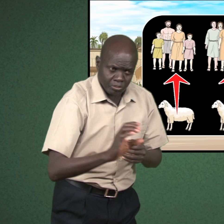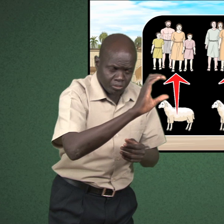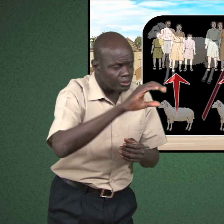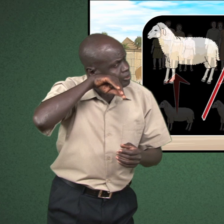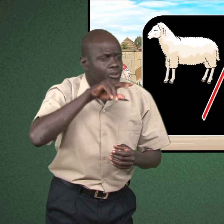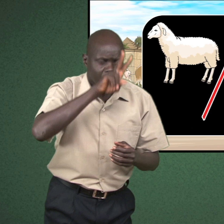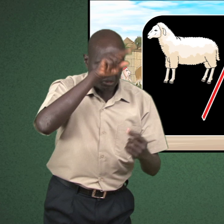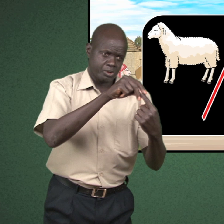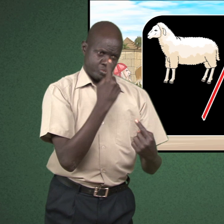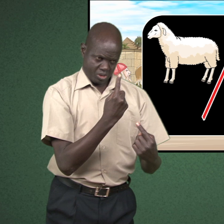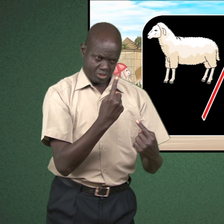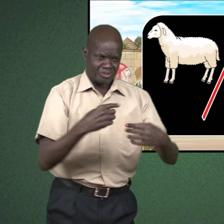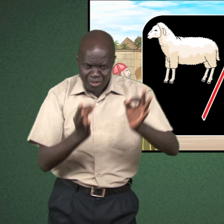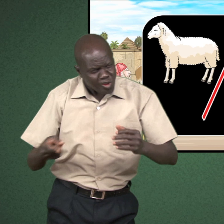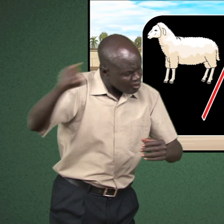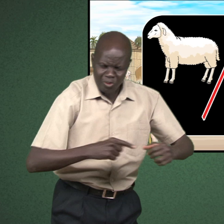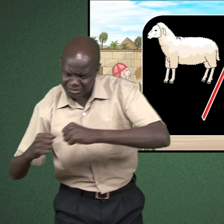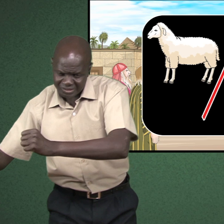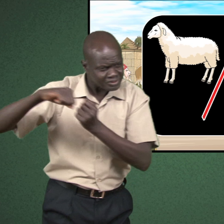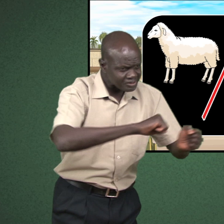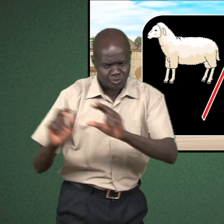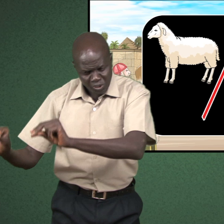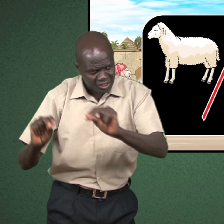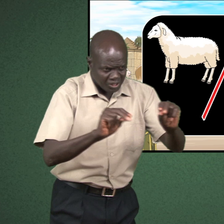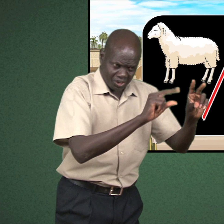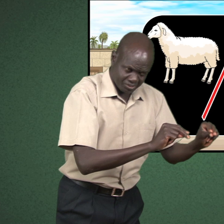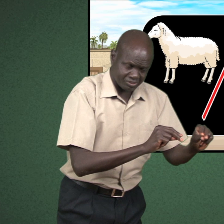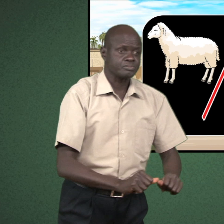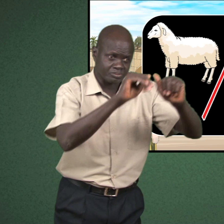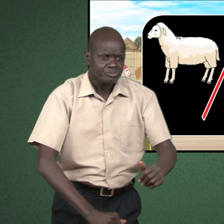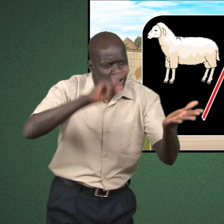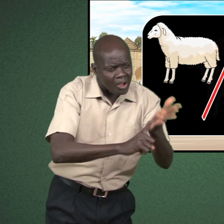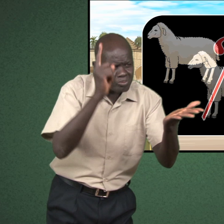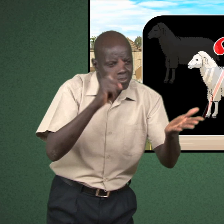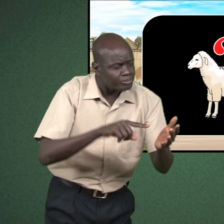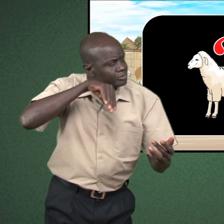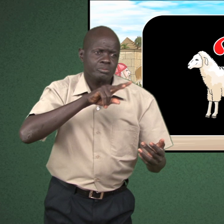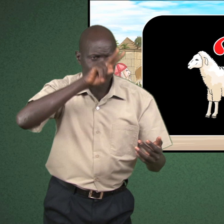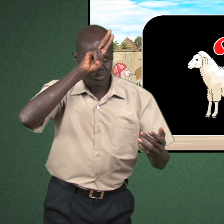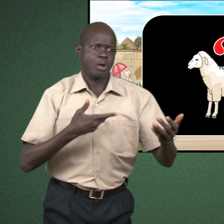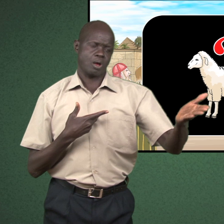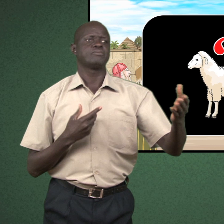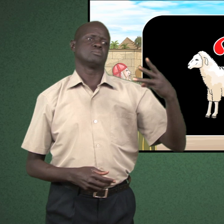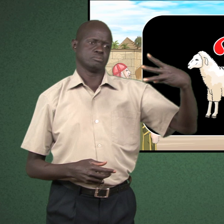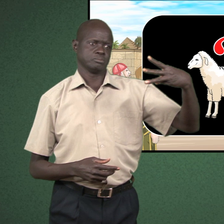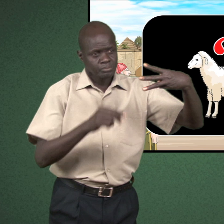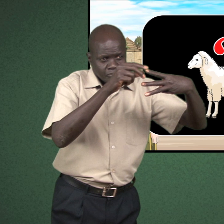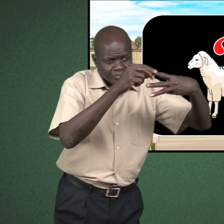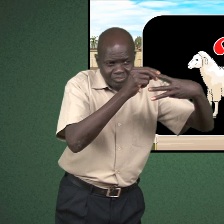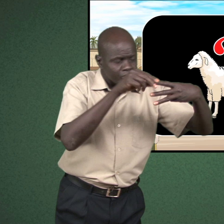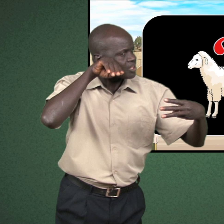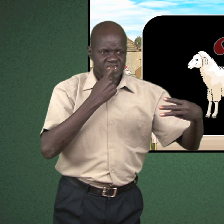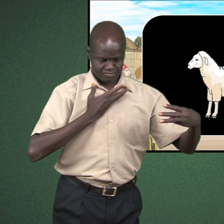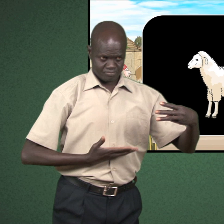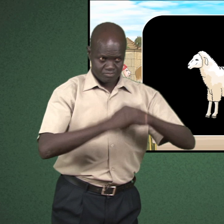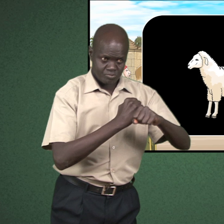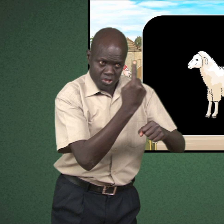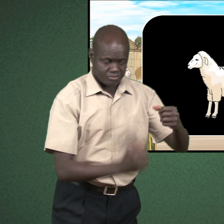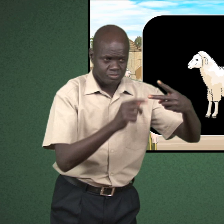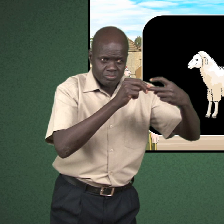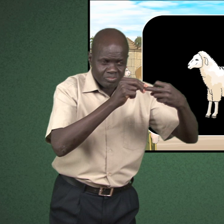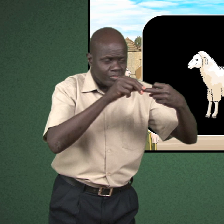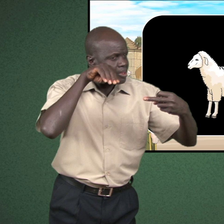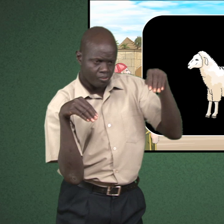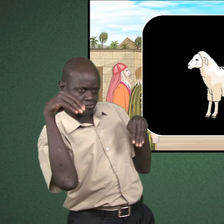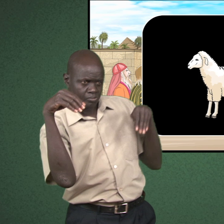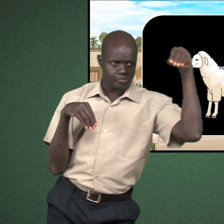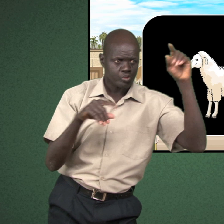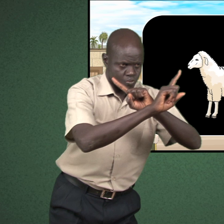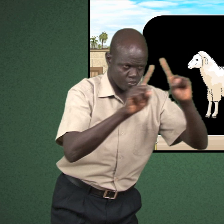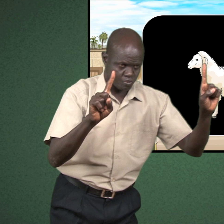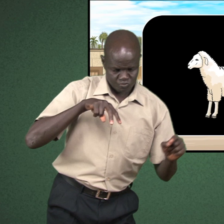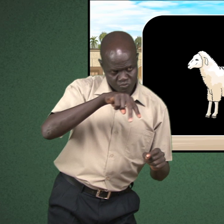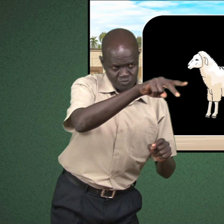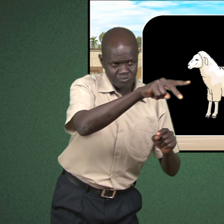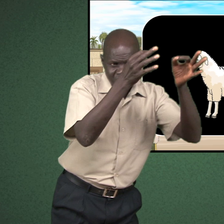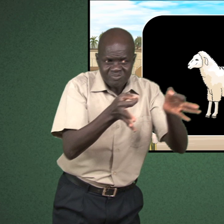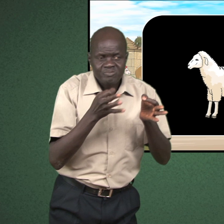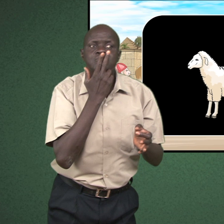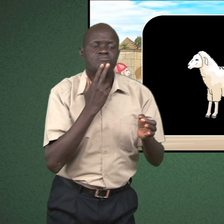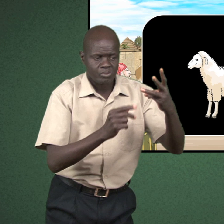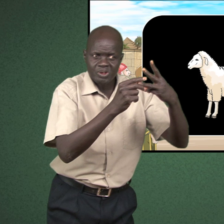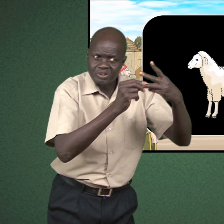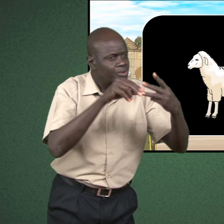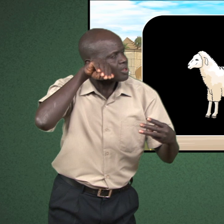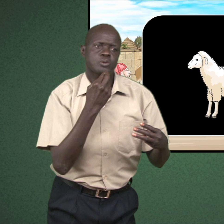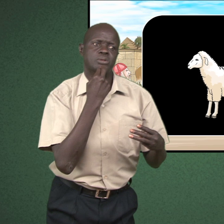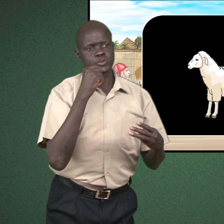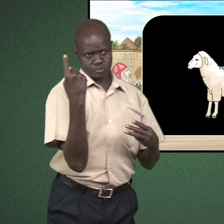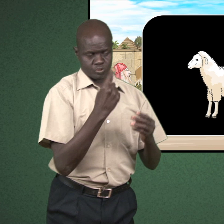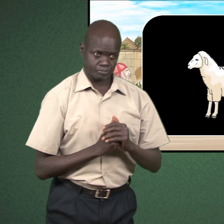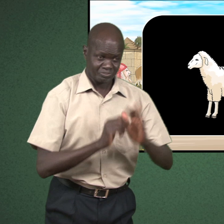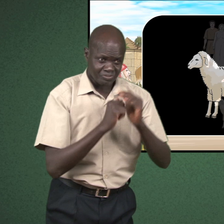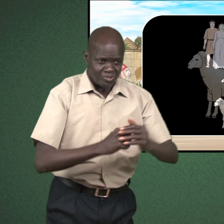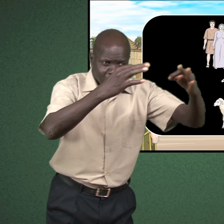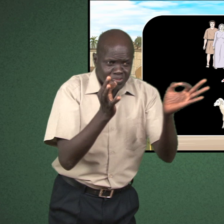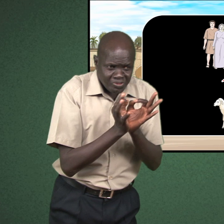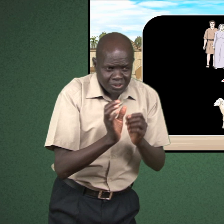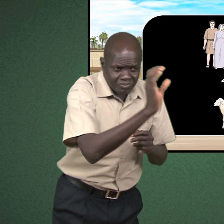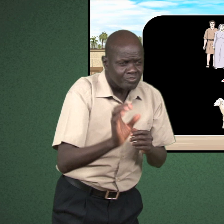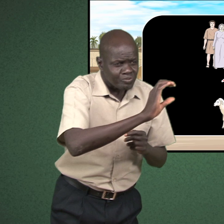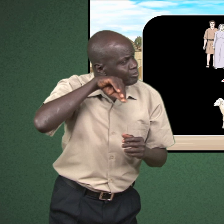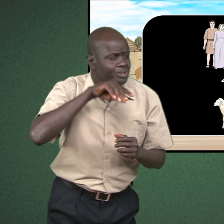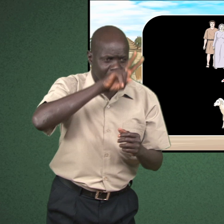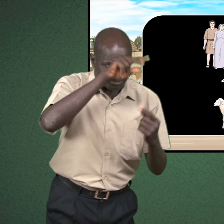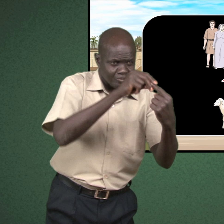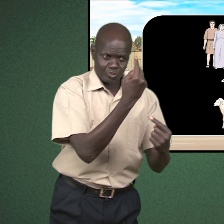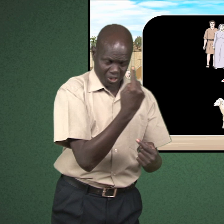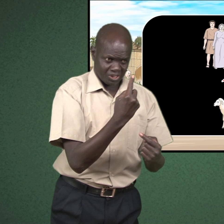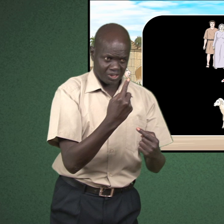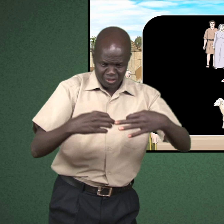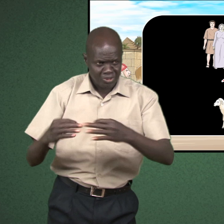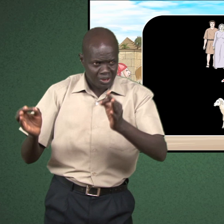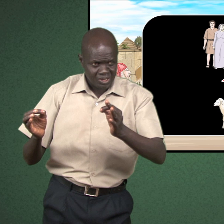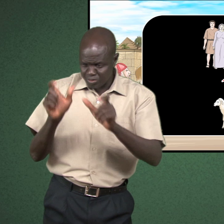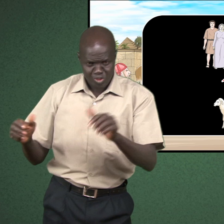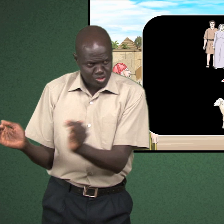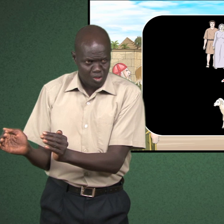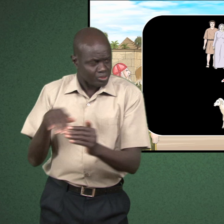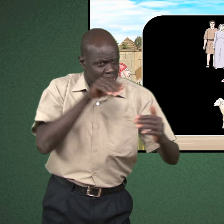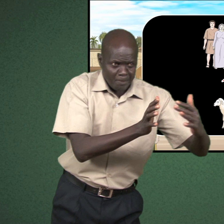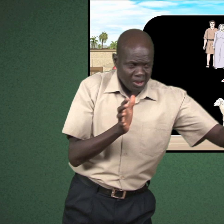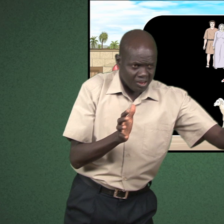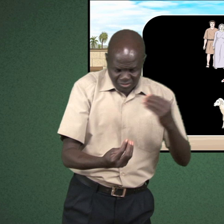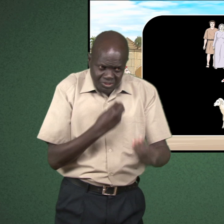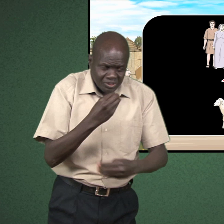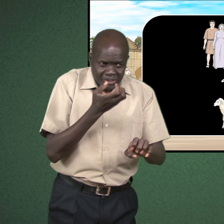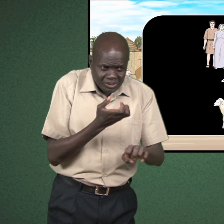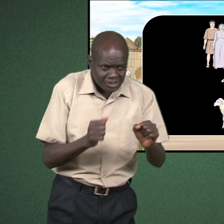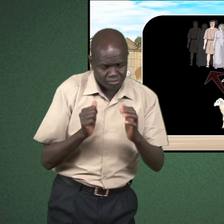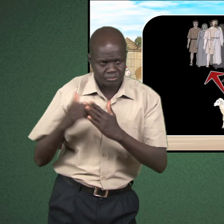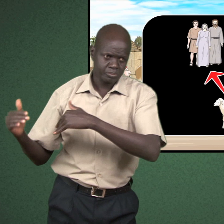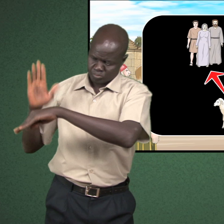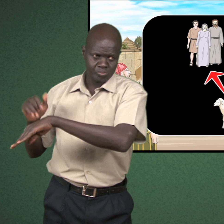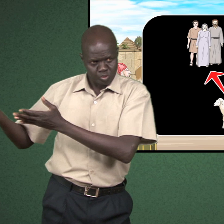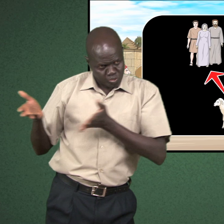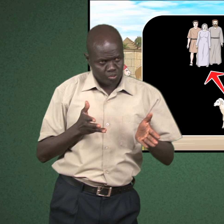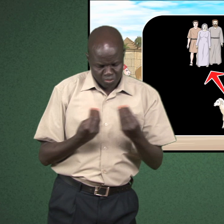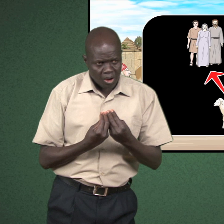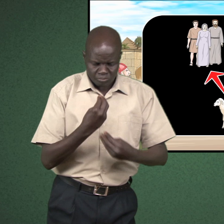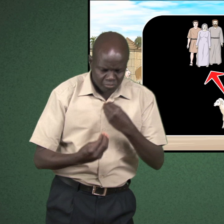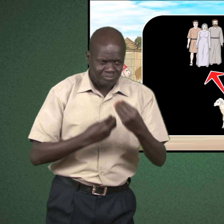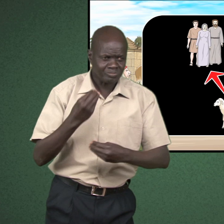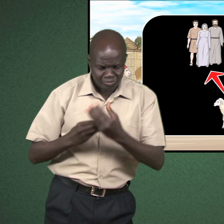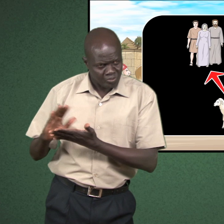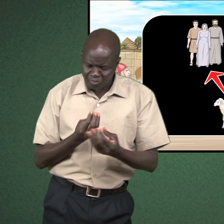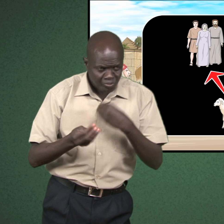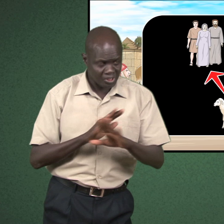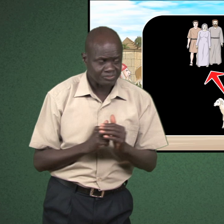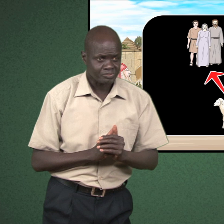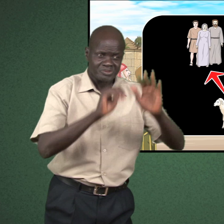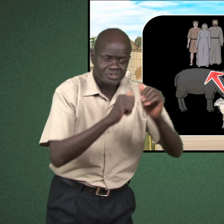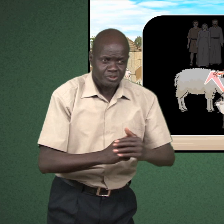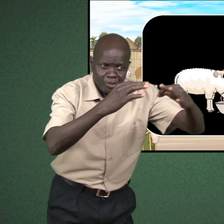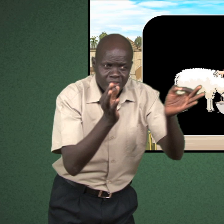Your lamb must be an unblemished year-old male, and you may take it from the sheep or the goats.